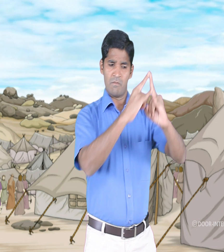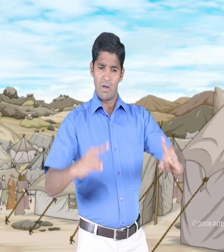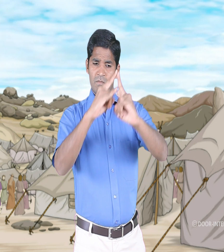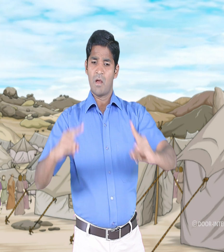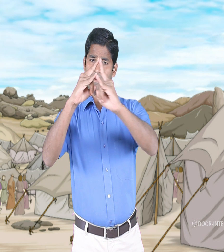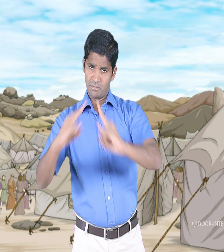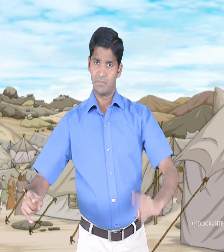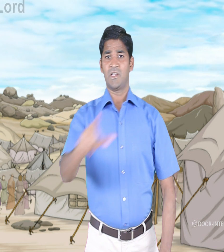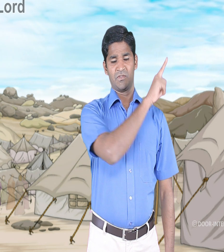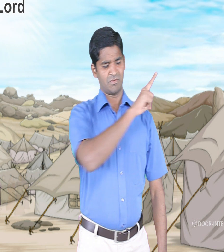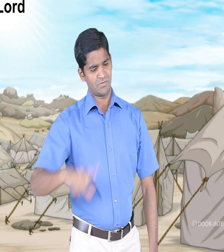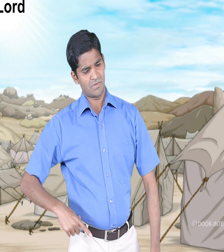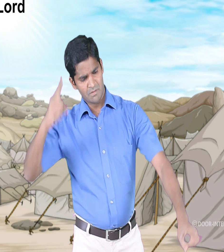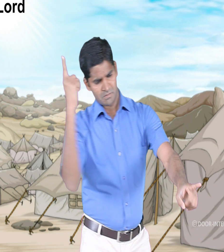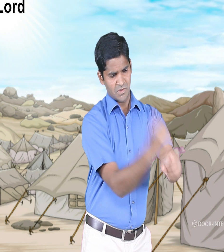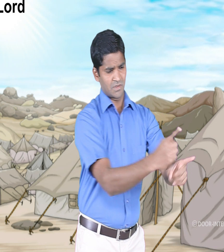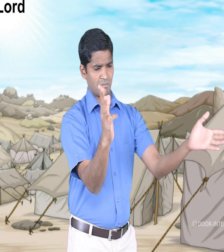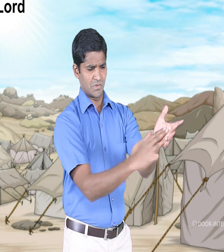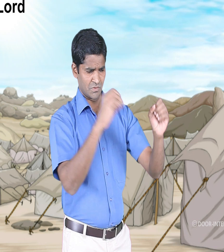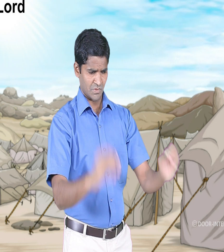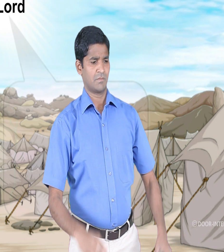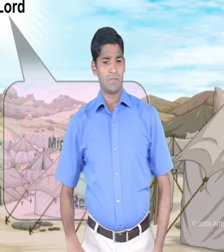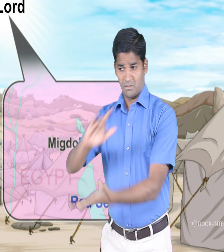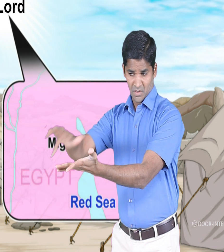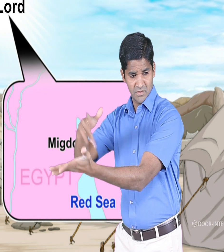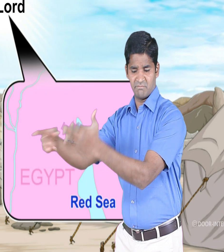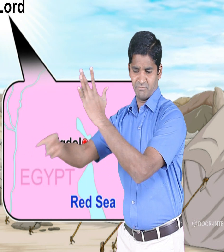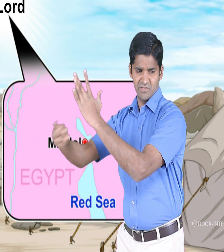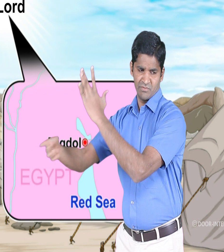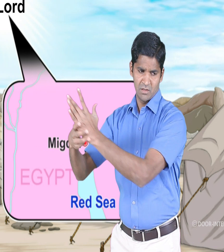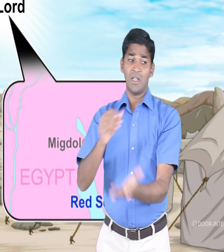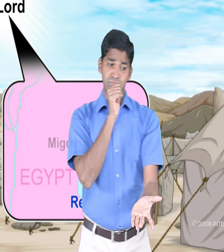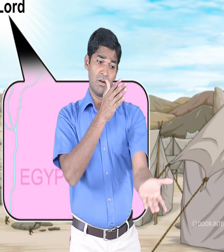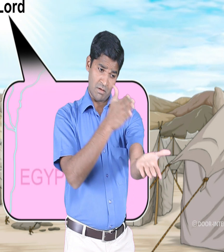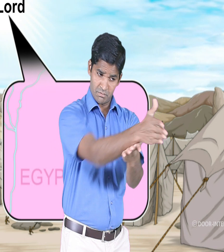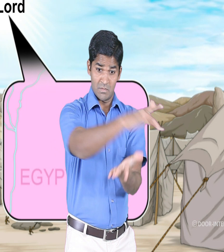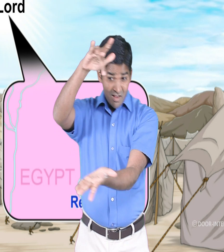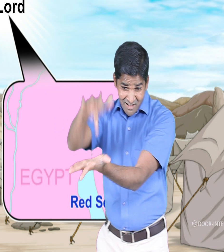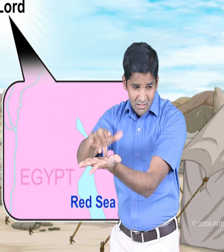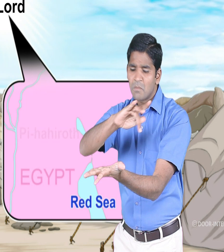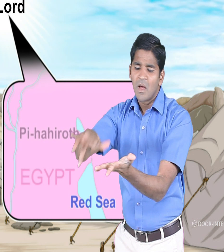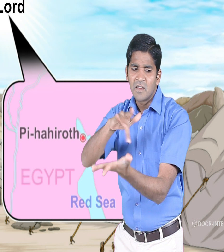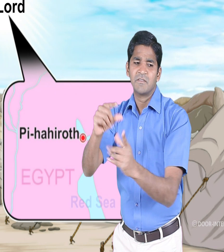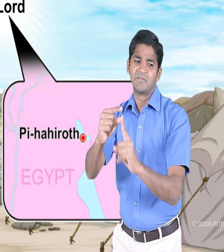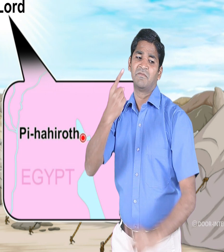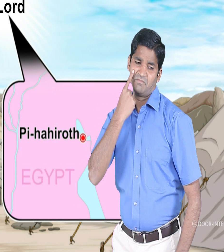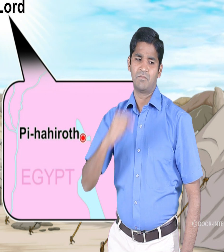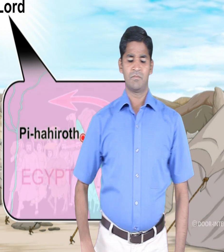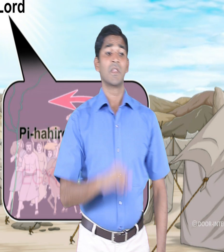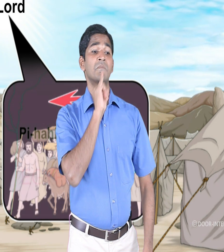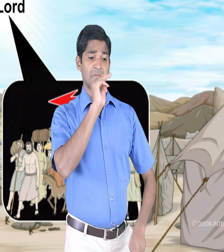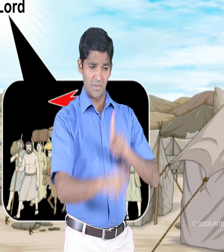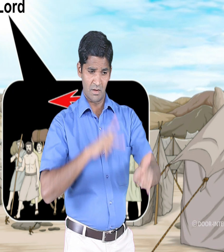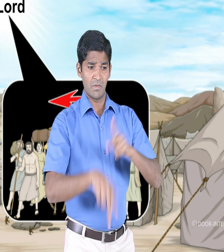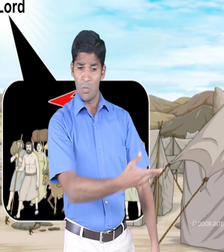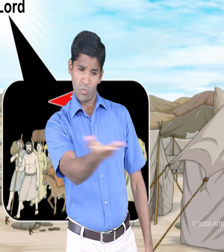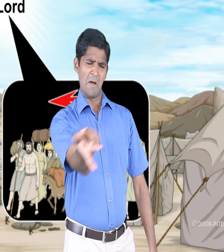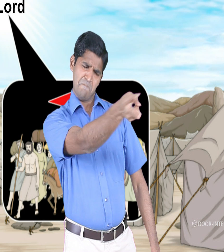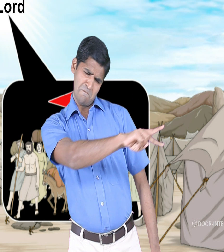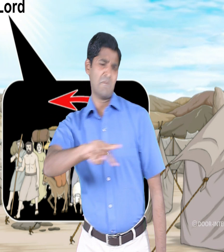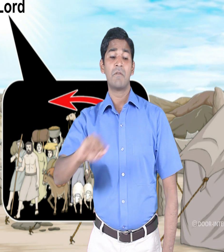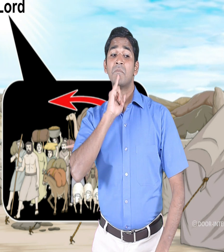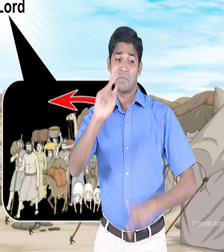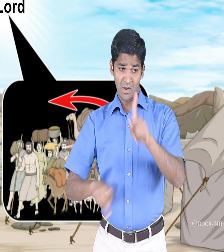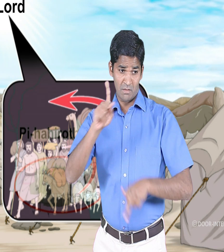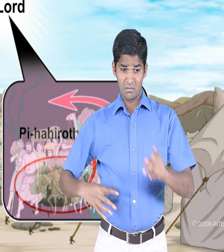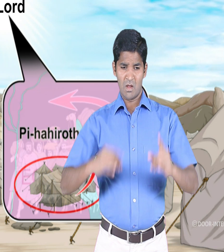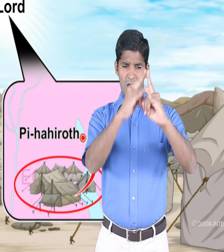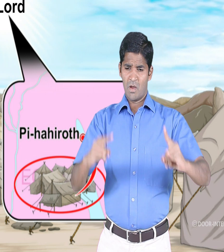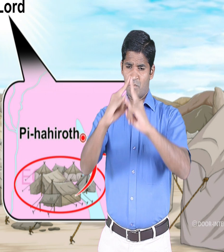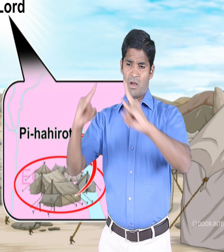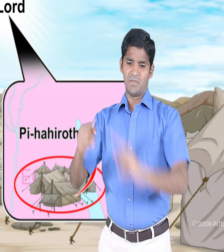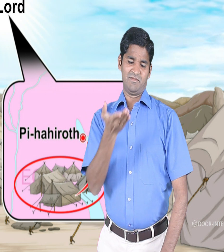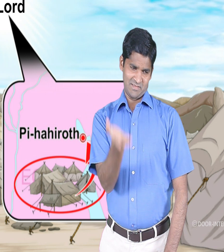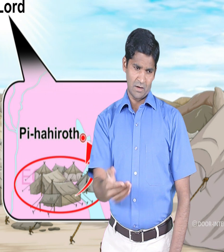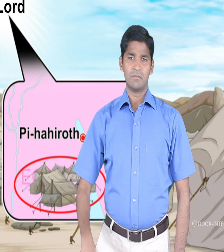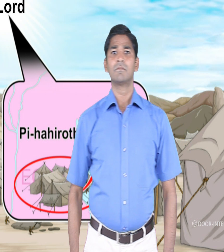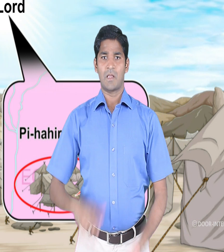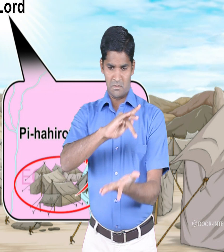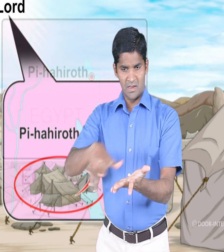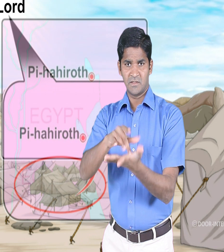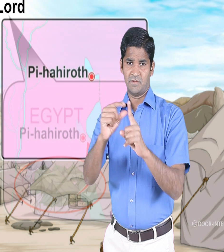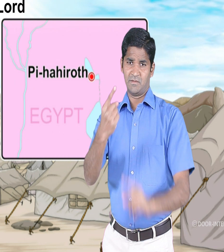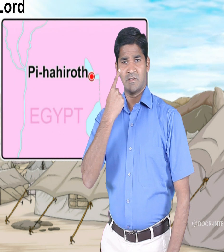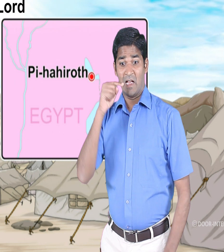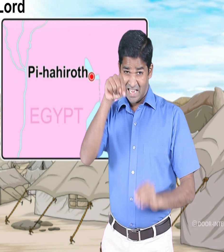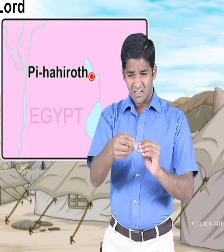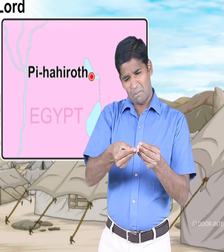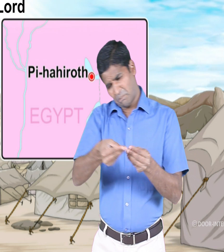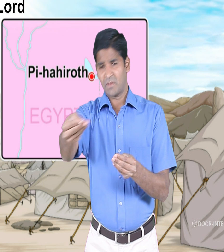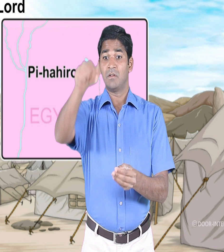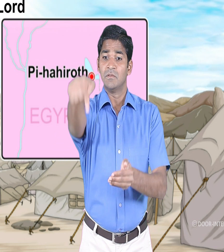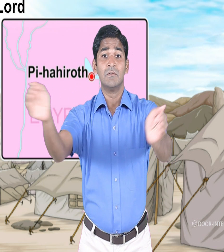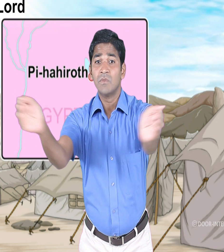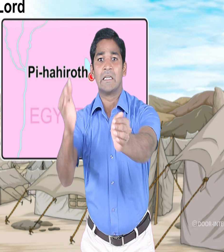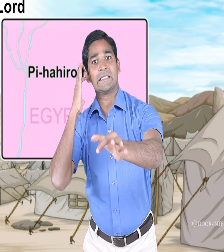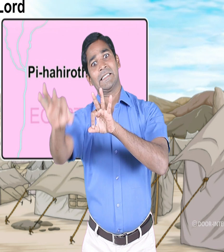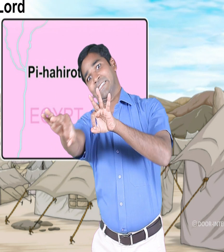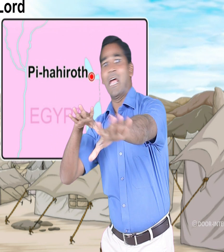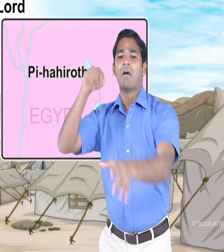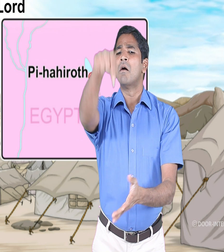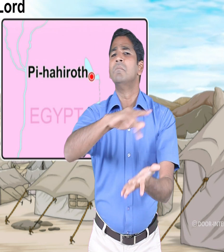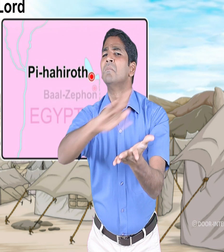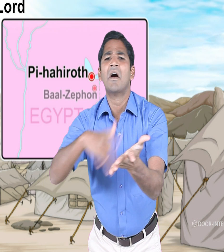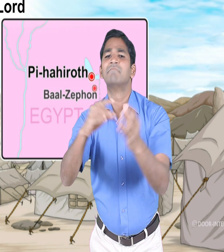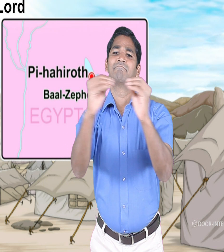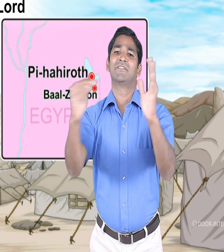Then the LORD said to Moses, “Tell the Israelites to turn back and encamp before Pi-hahiroth, between Migdol and the sea.